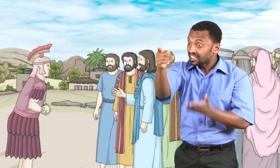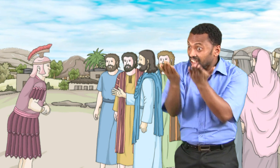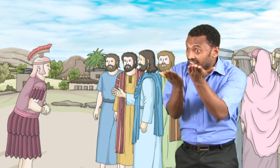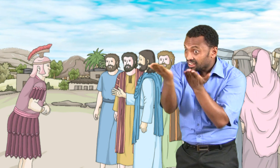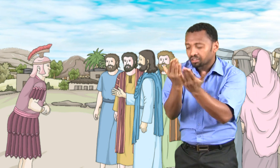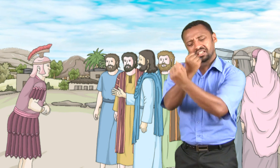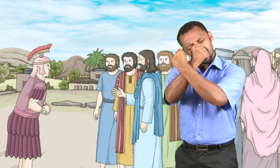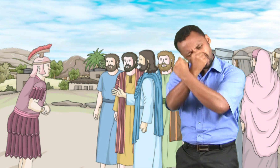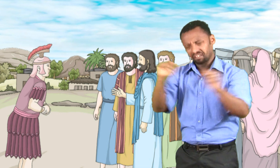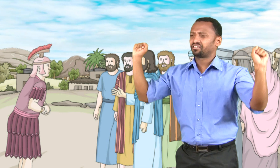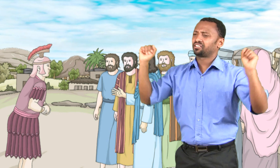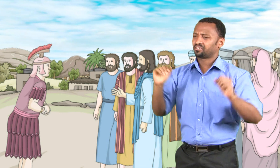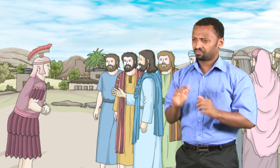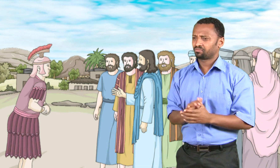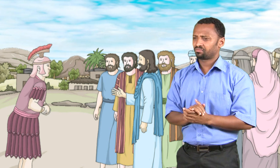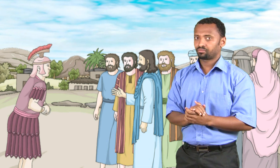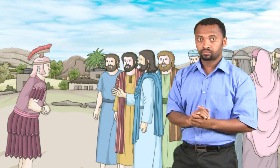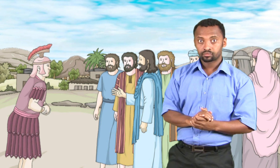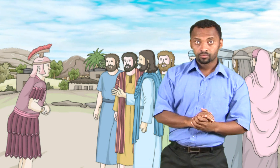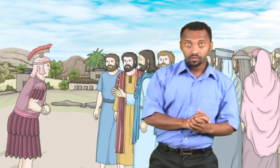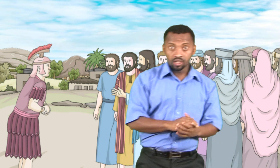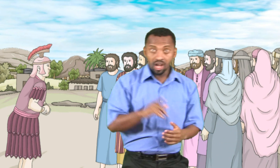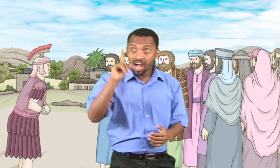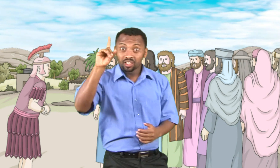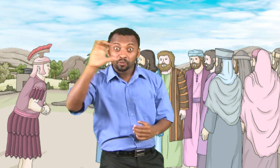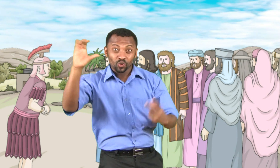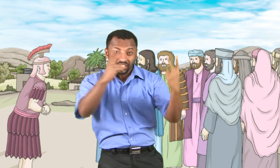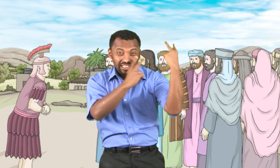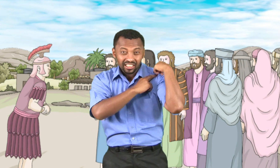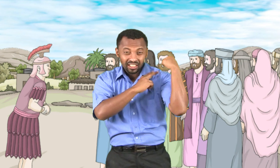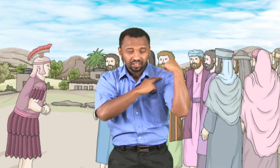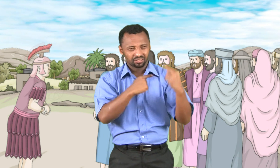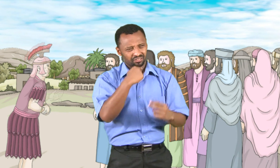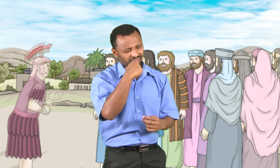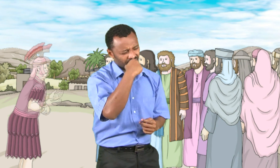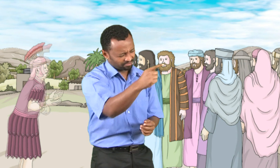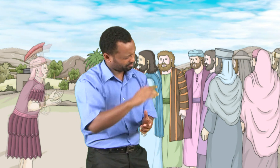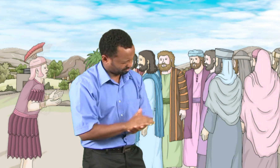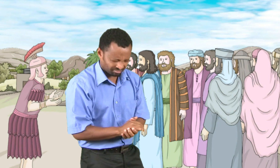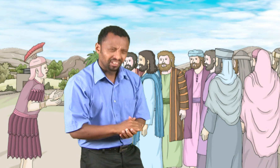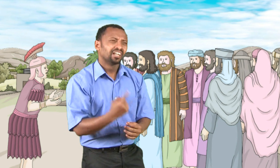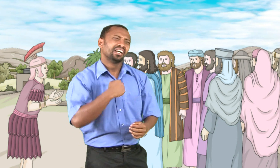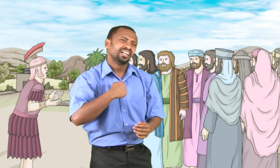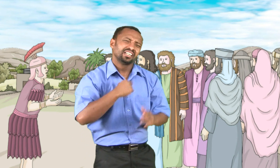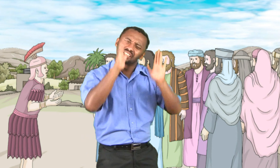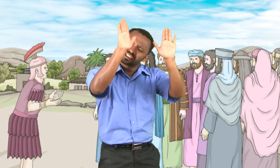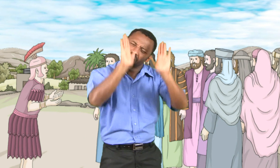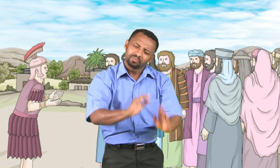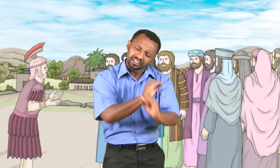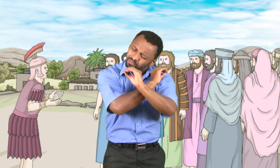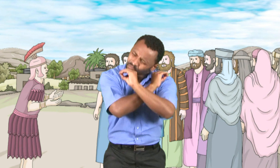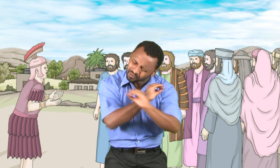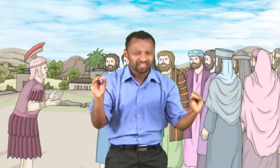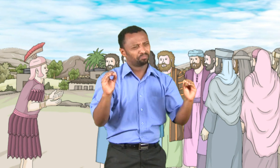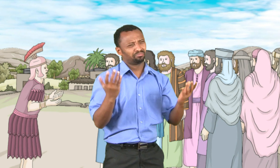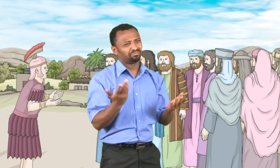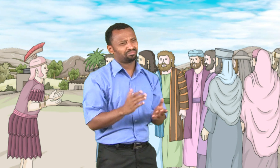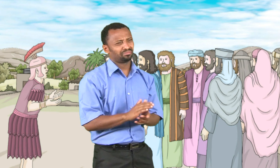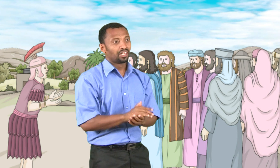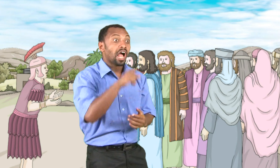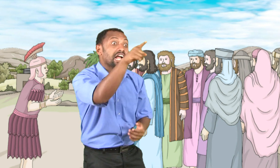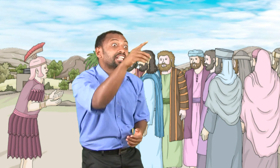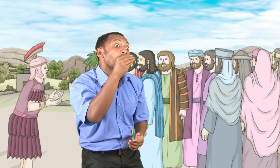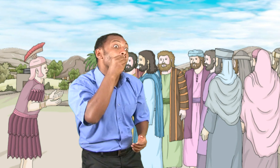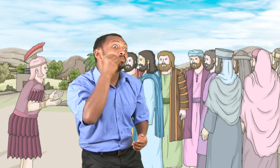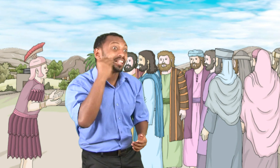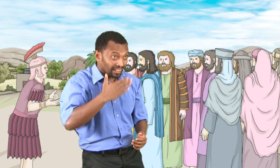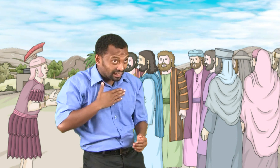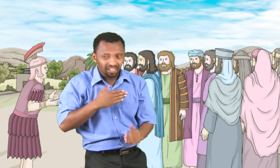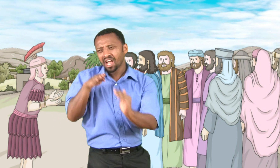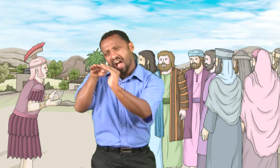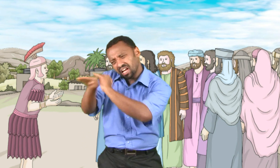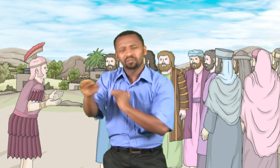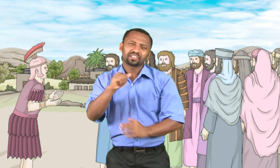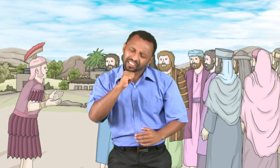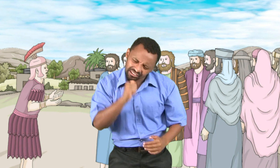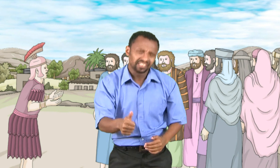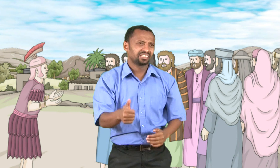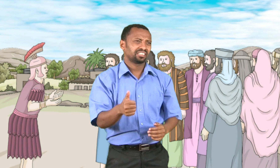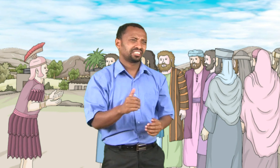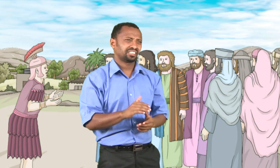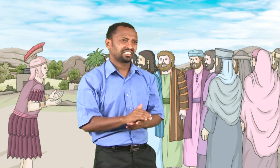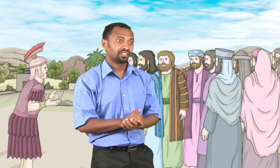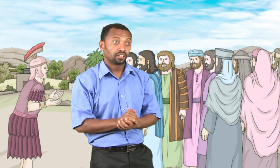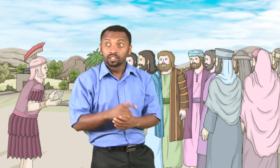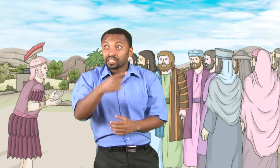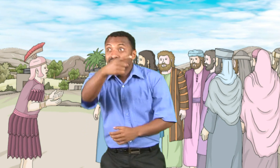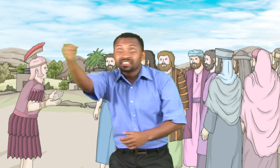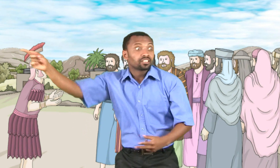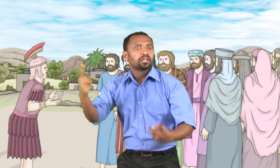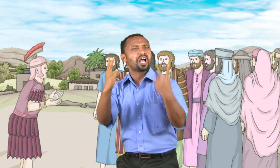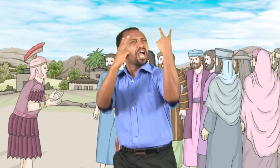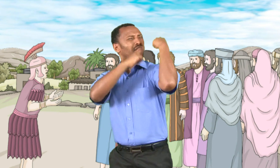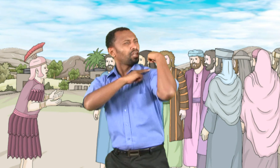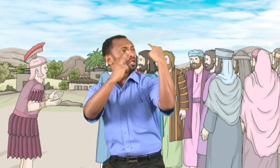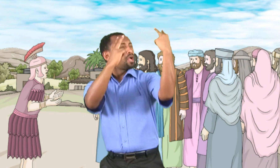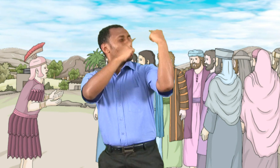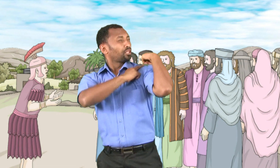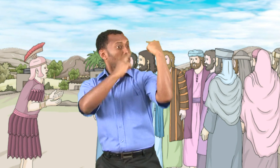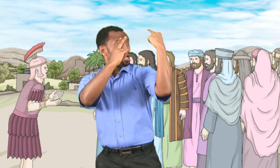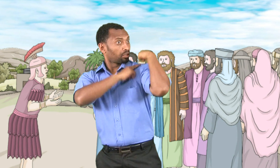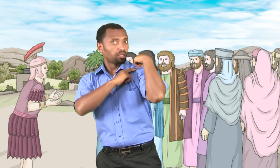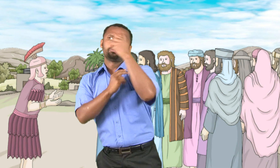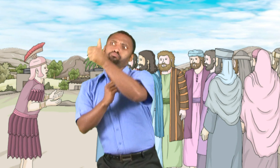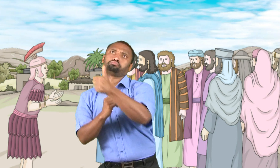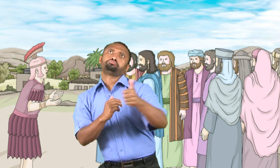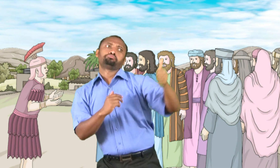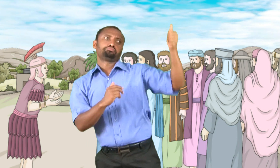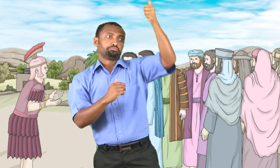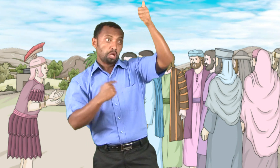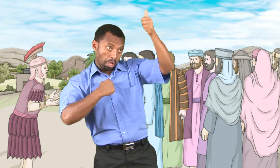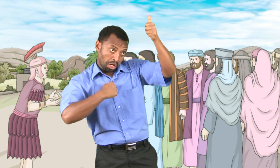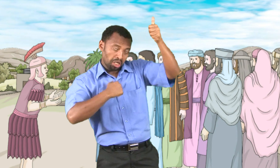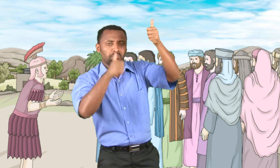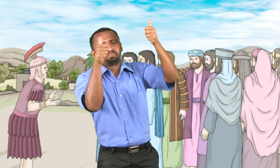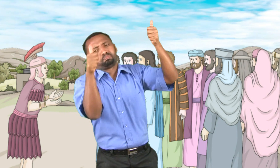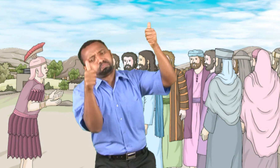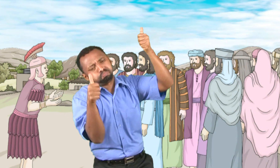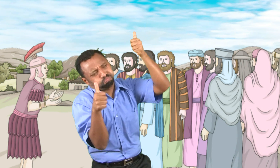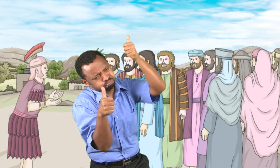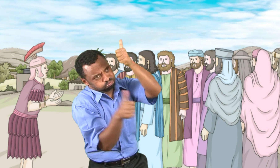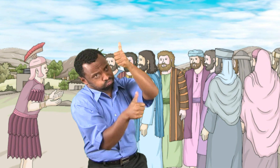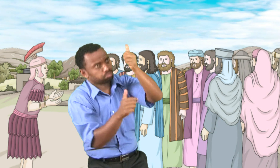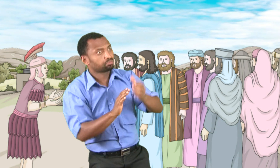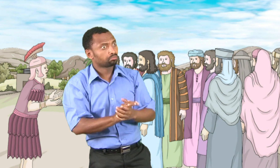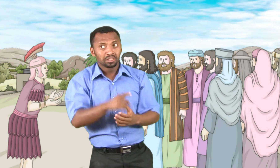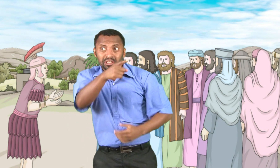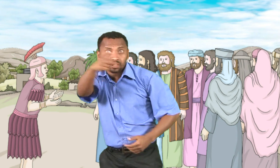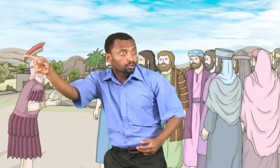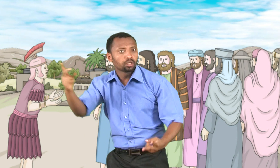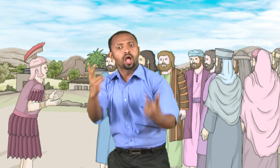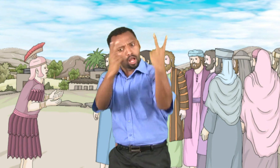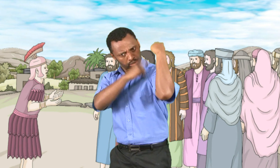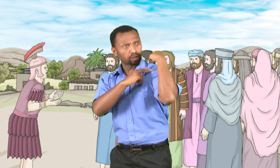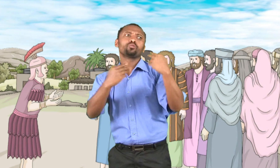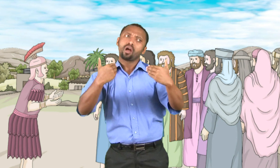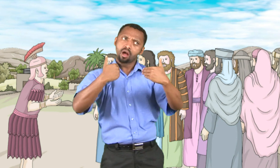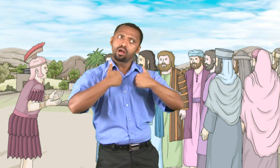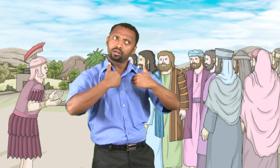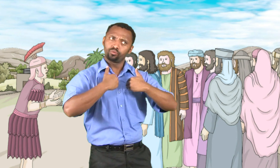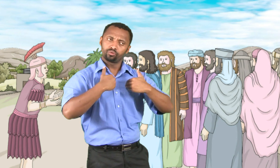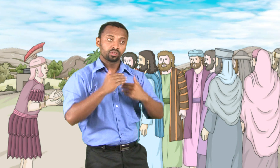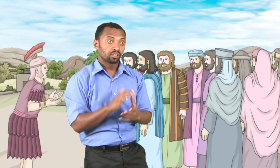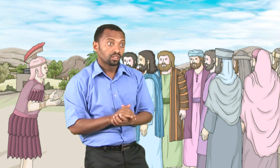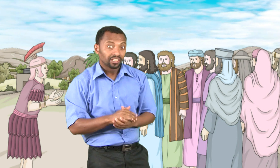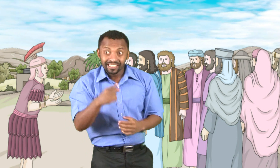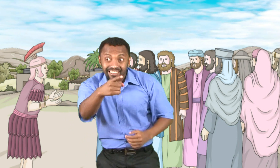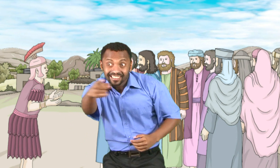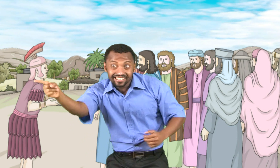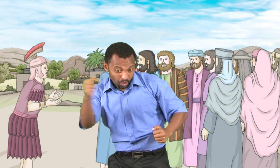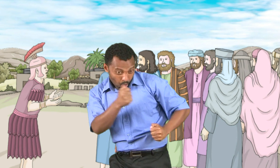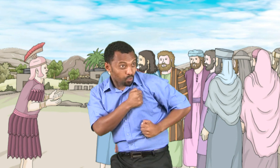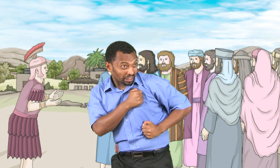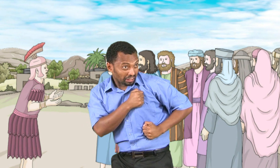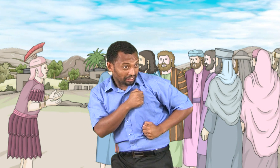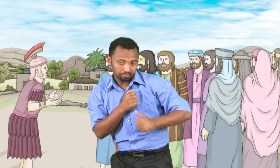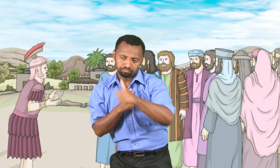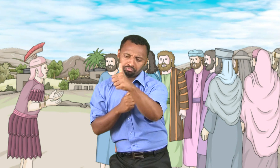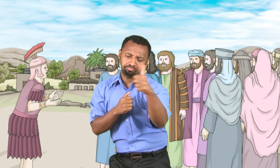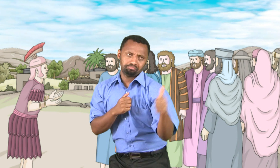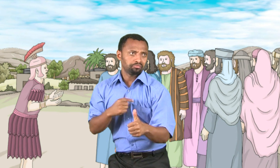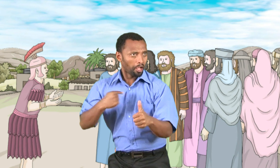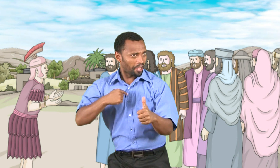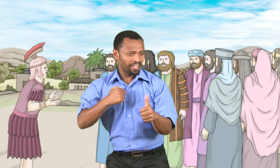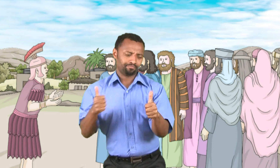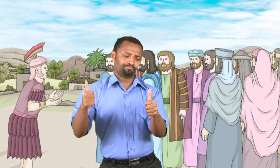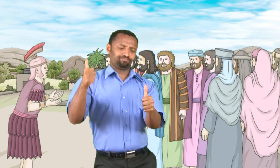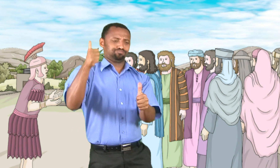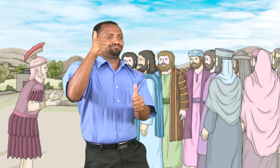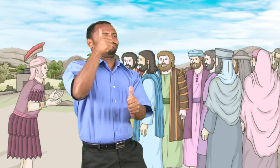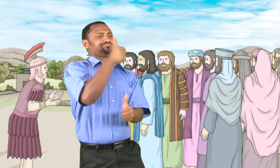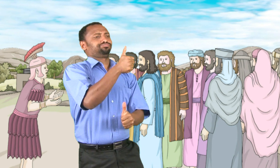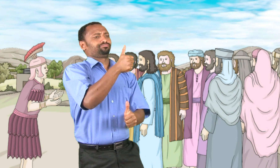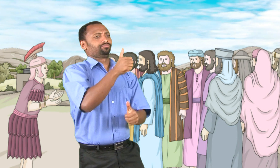The centurion answered, “Lord, I am not worthy to have You come under my roof.